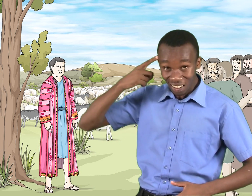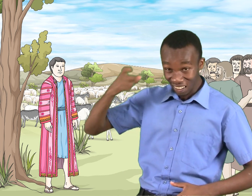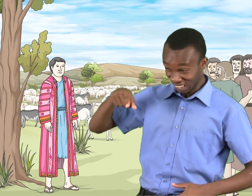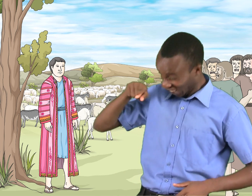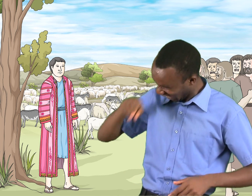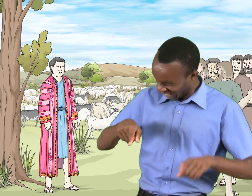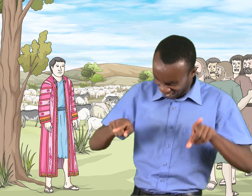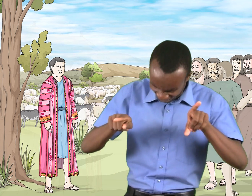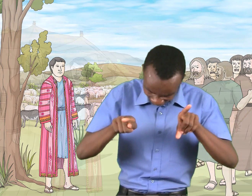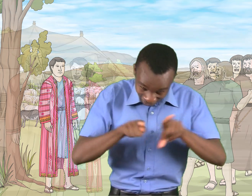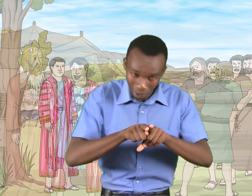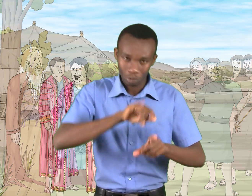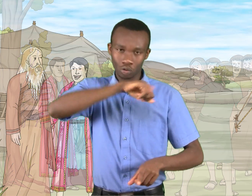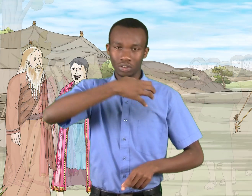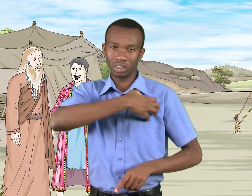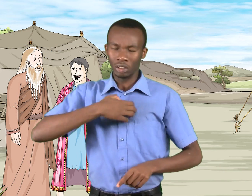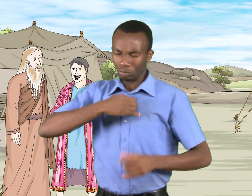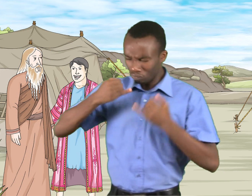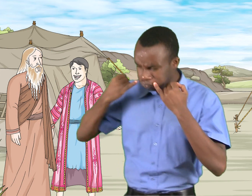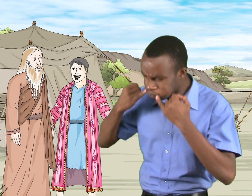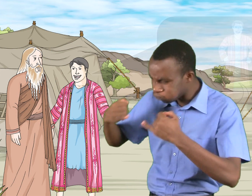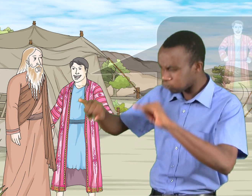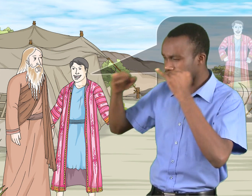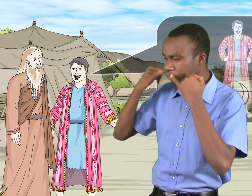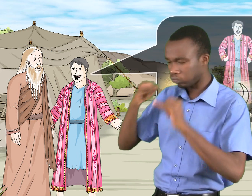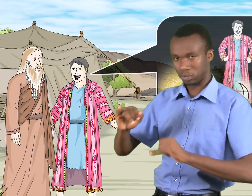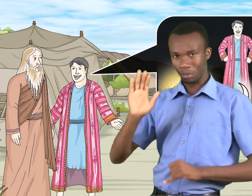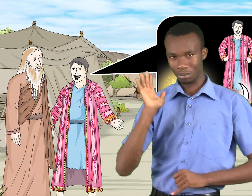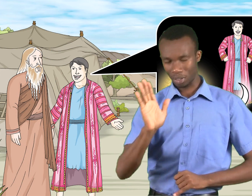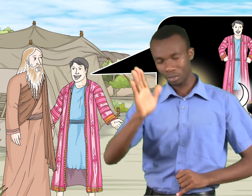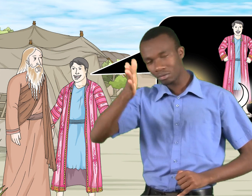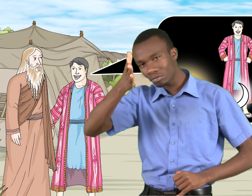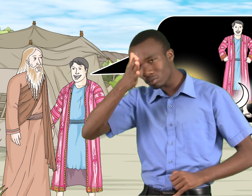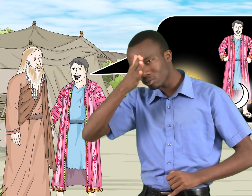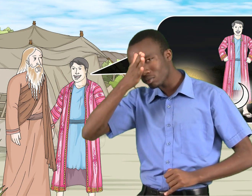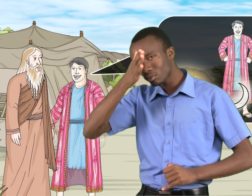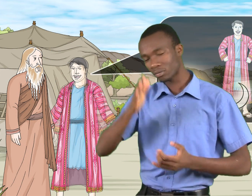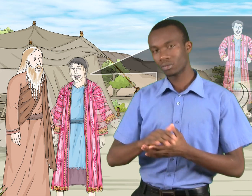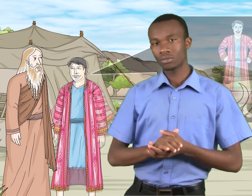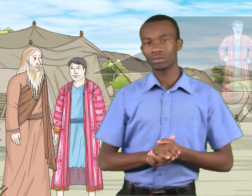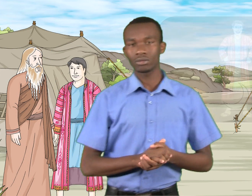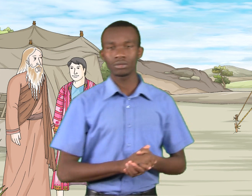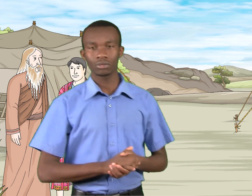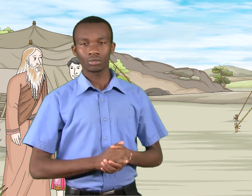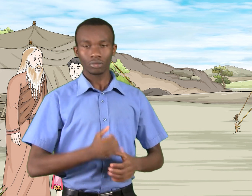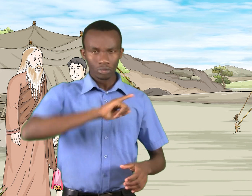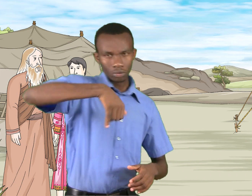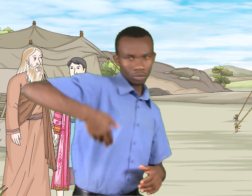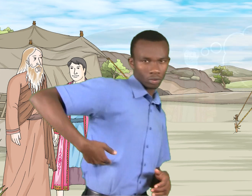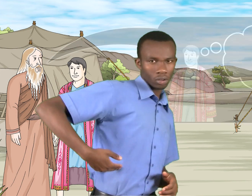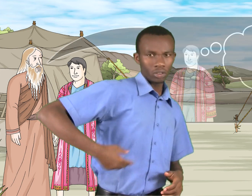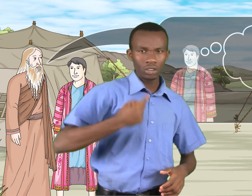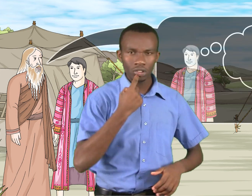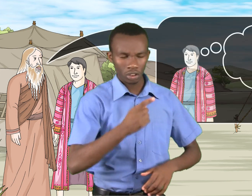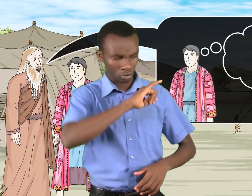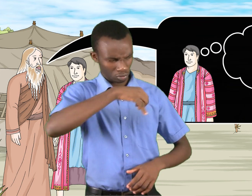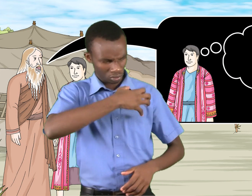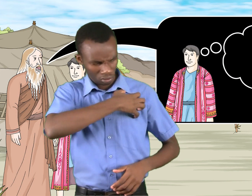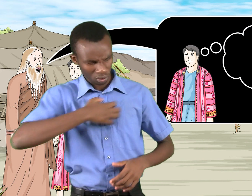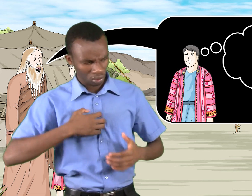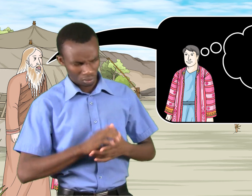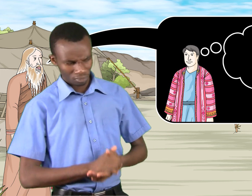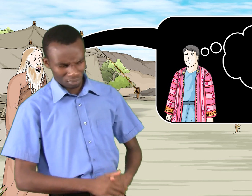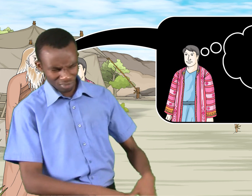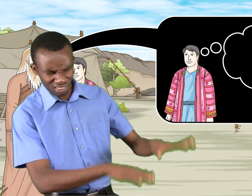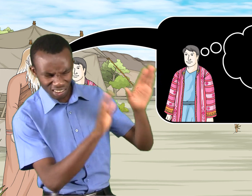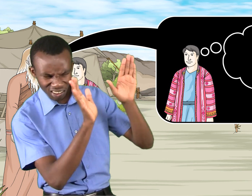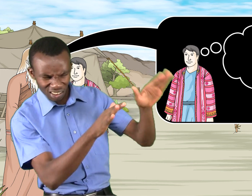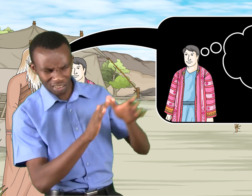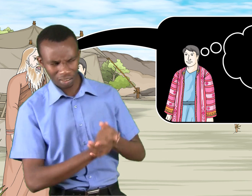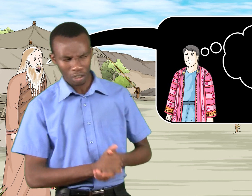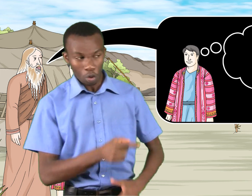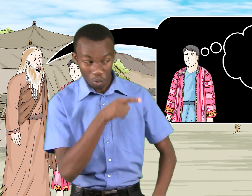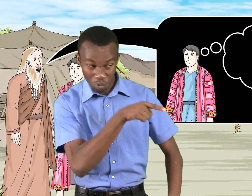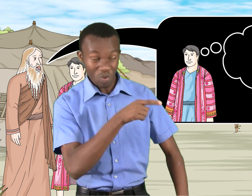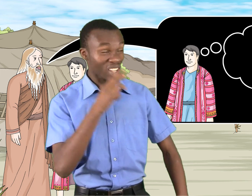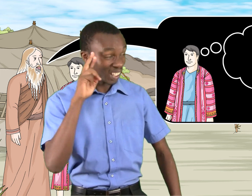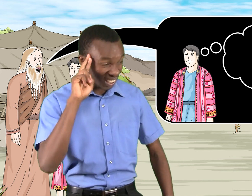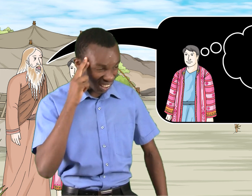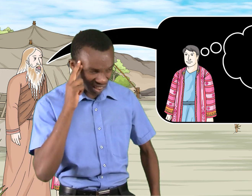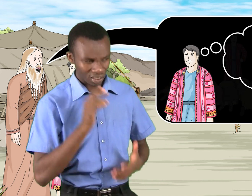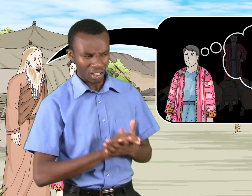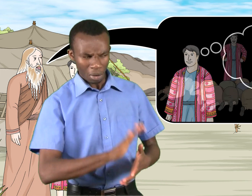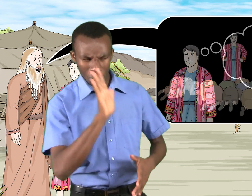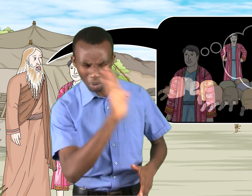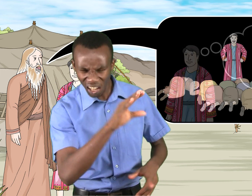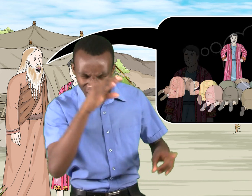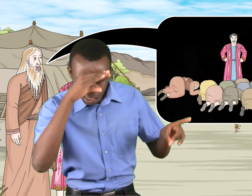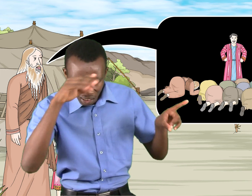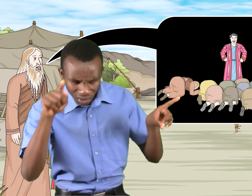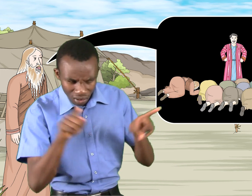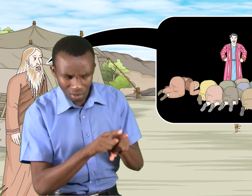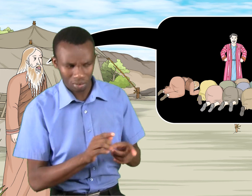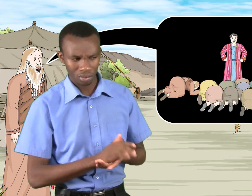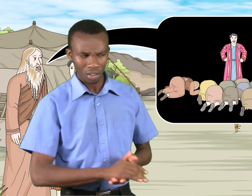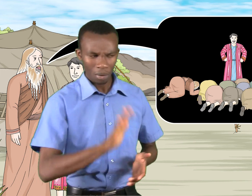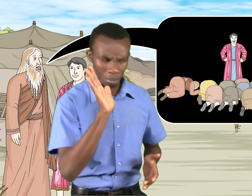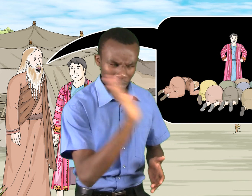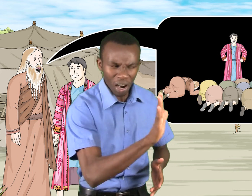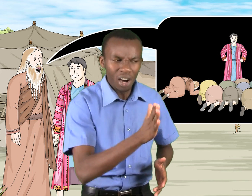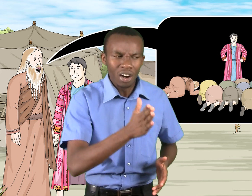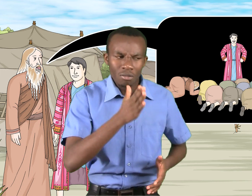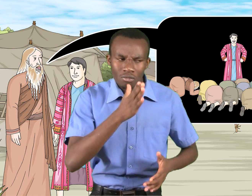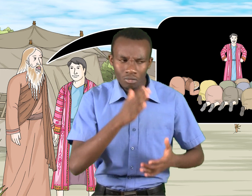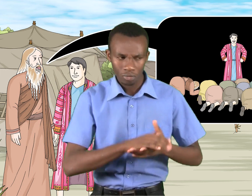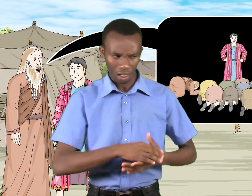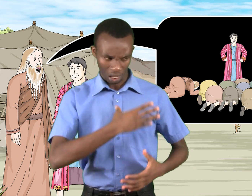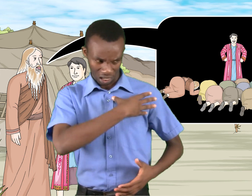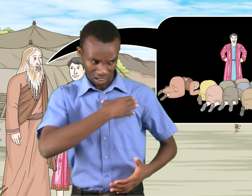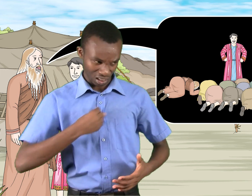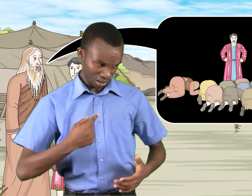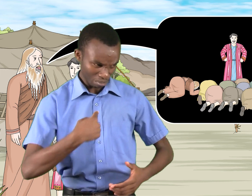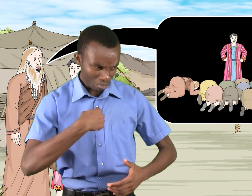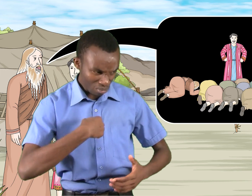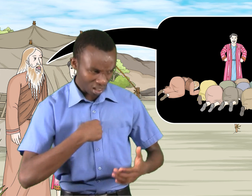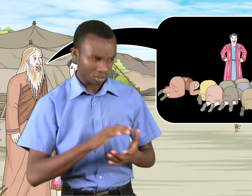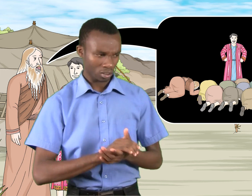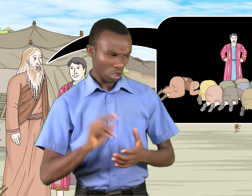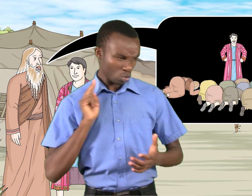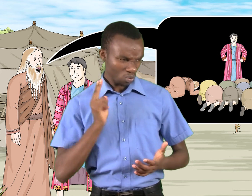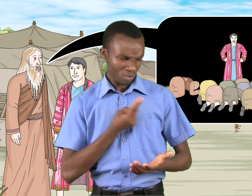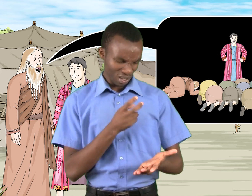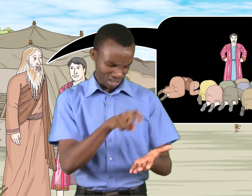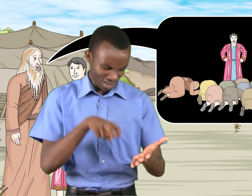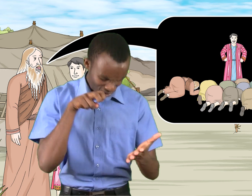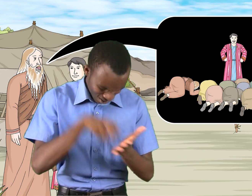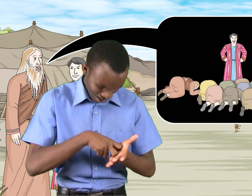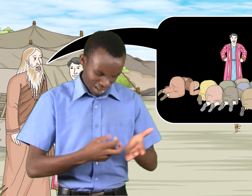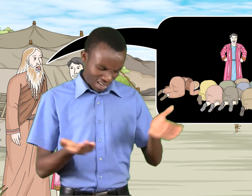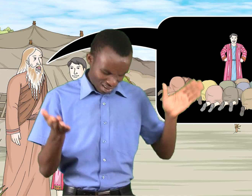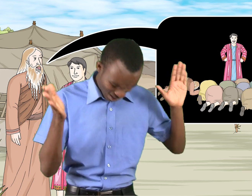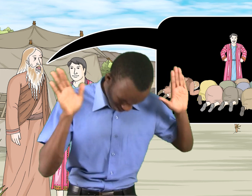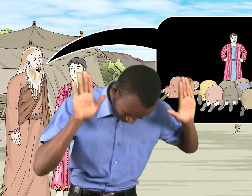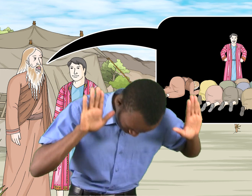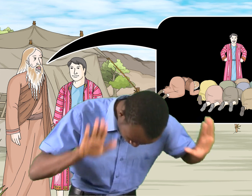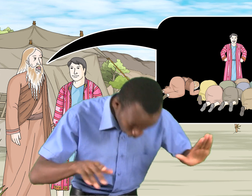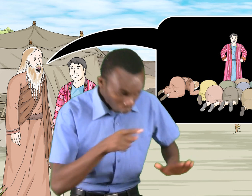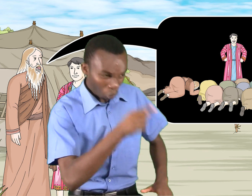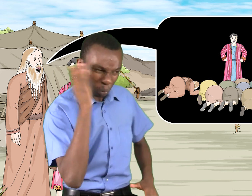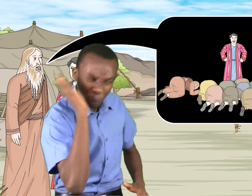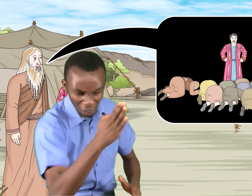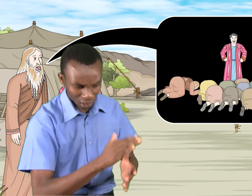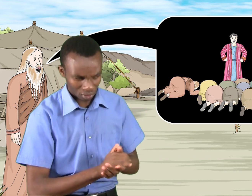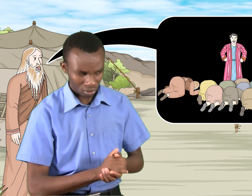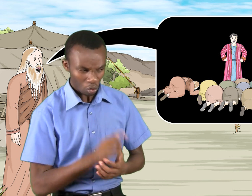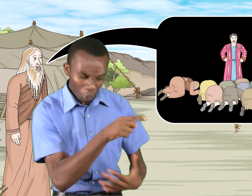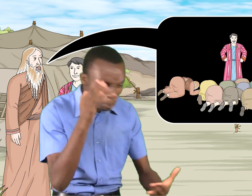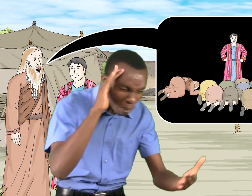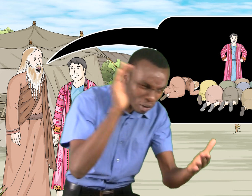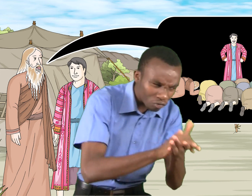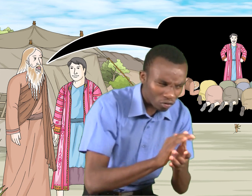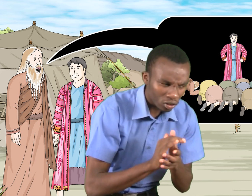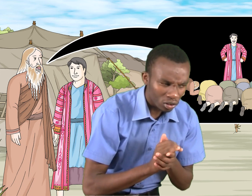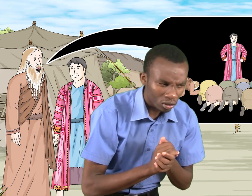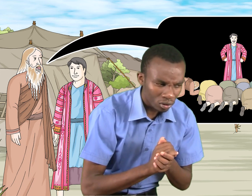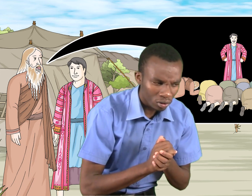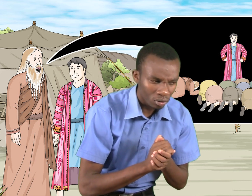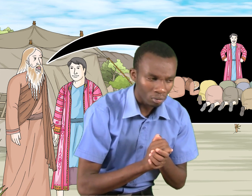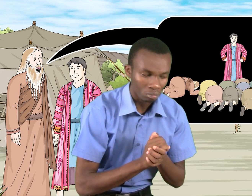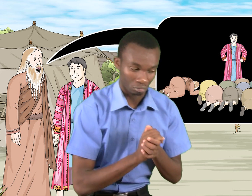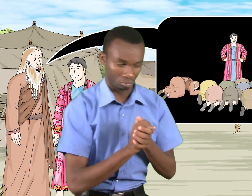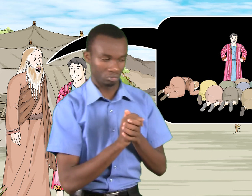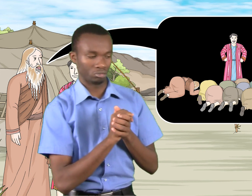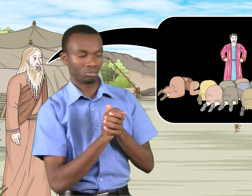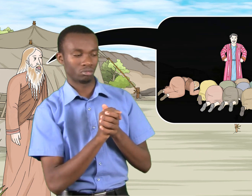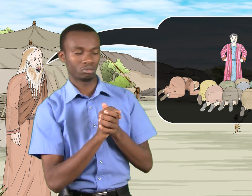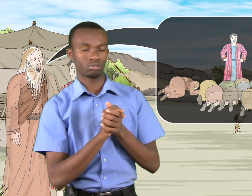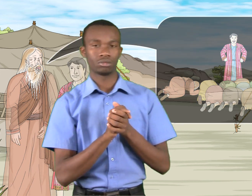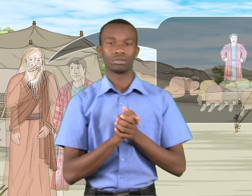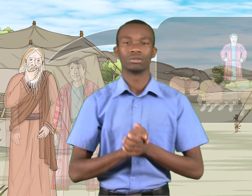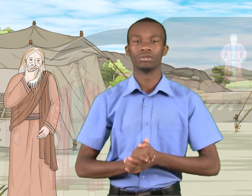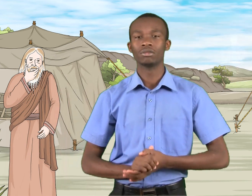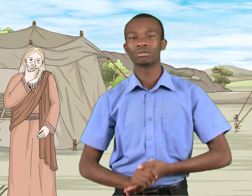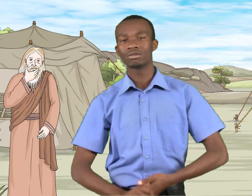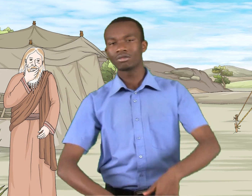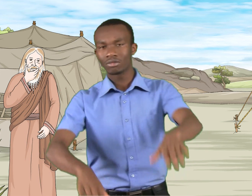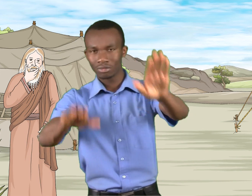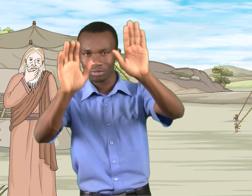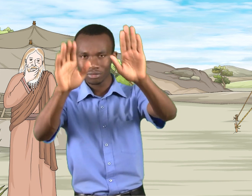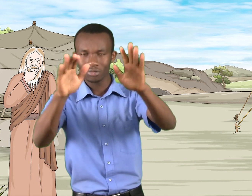He told his father and brothers, but his father rebuked him and said, “What is this dream that you have had? Will your mother and brothers and I actually come and bow down to the ground before you?”